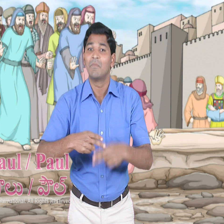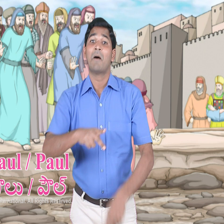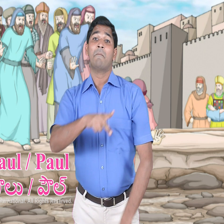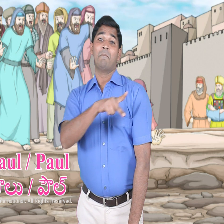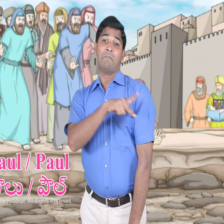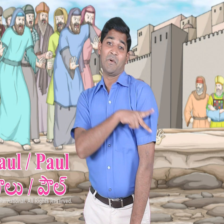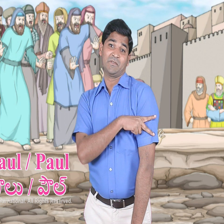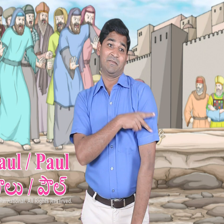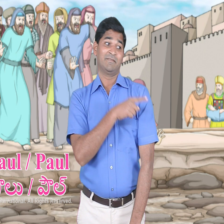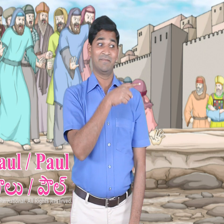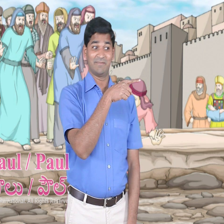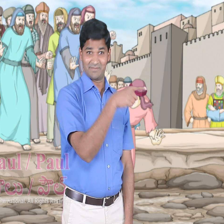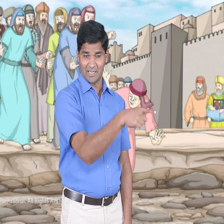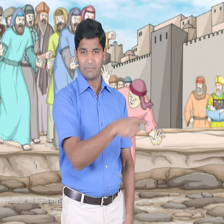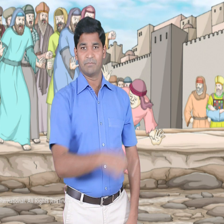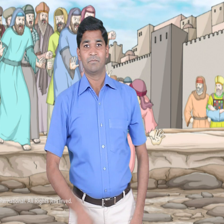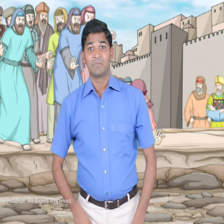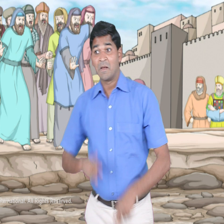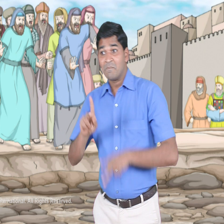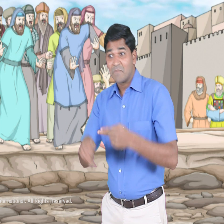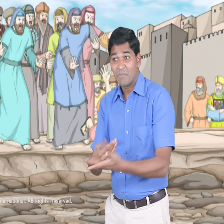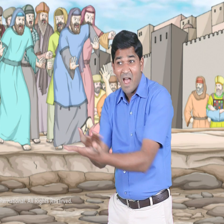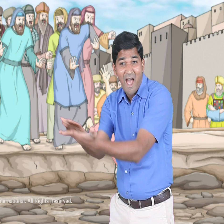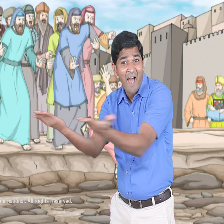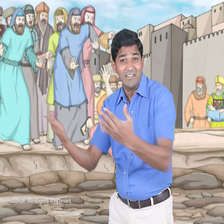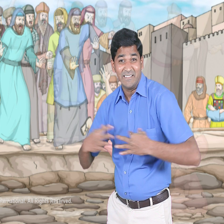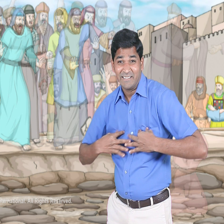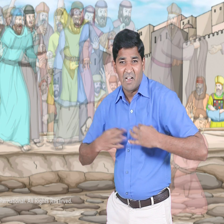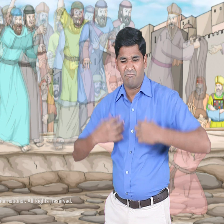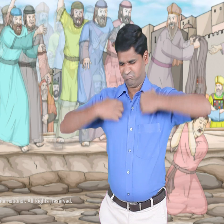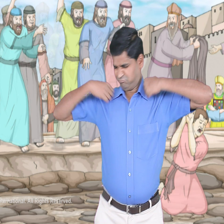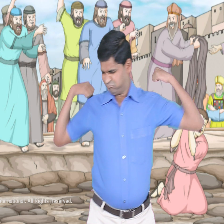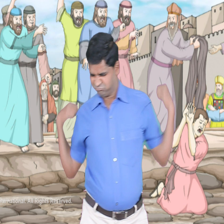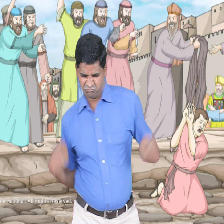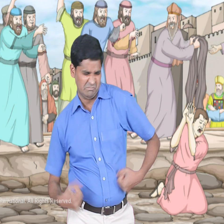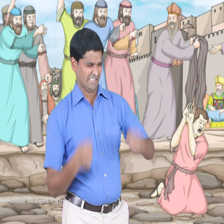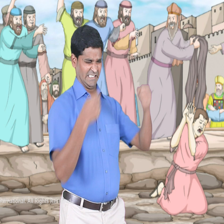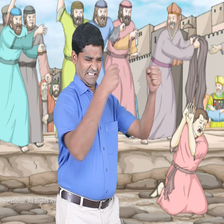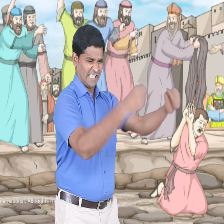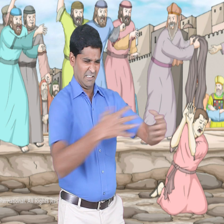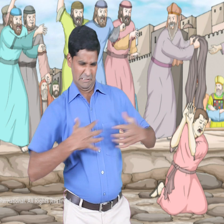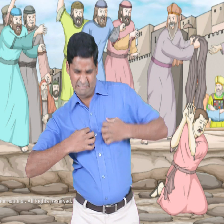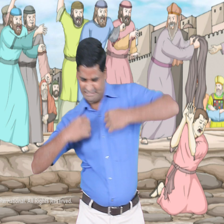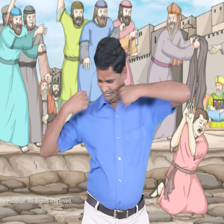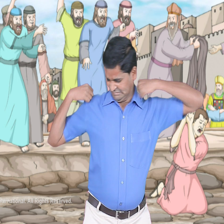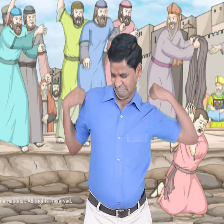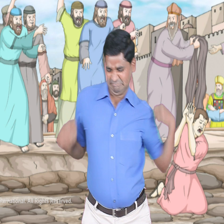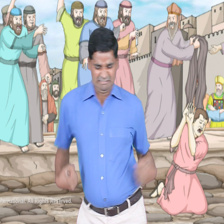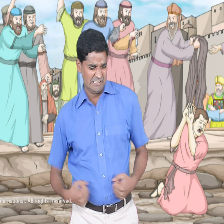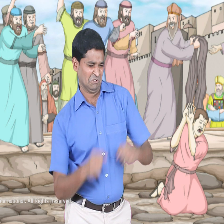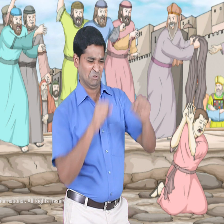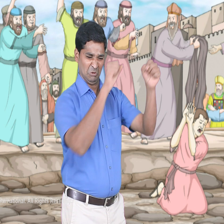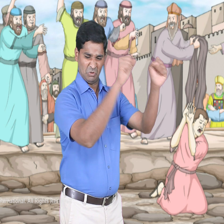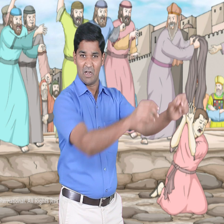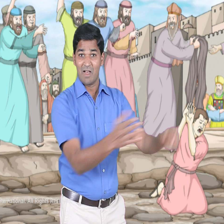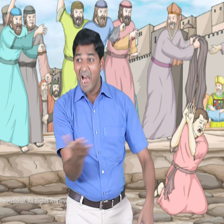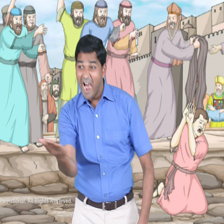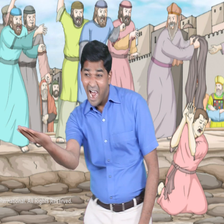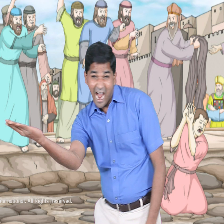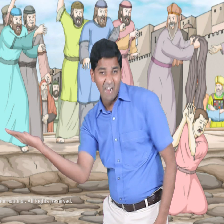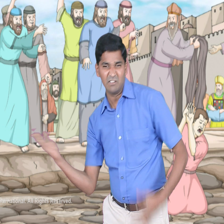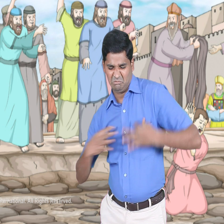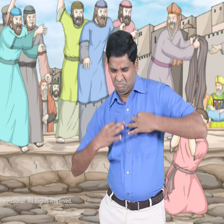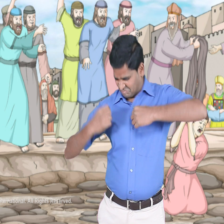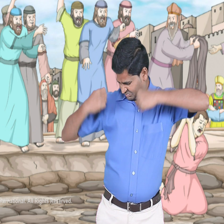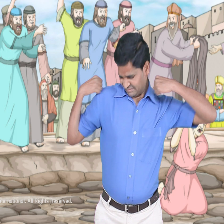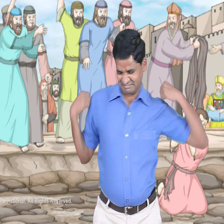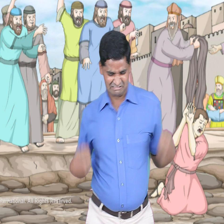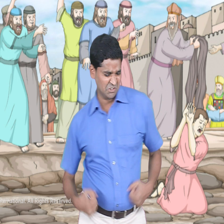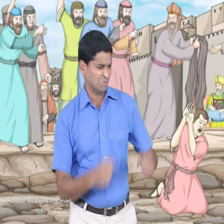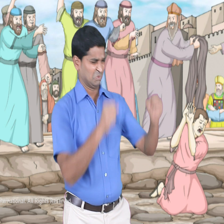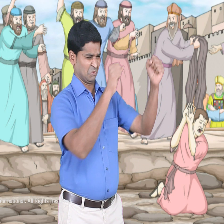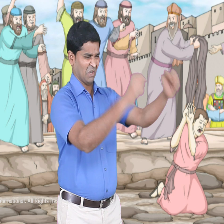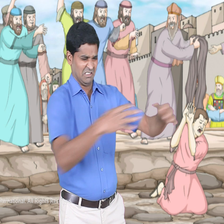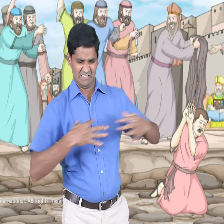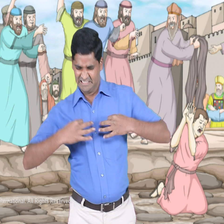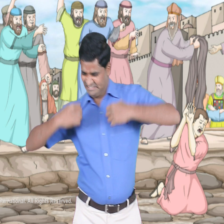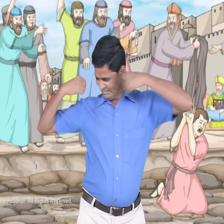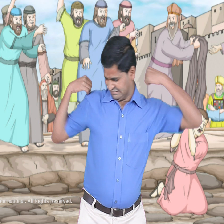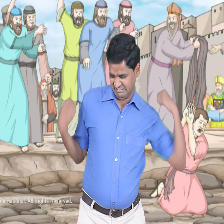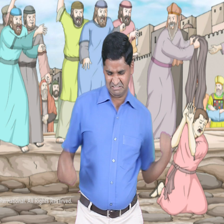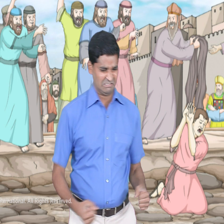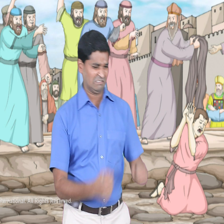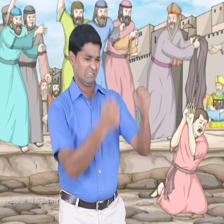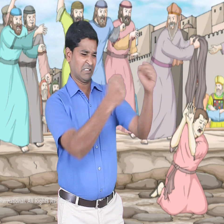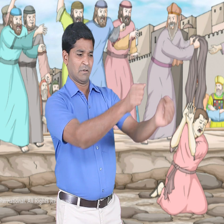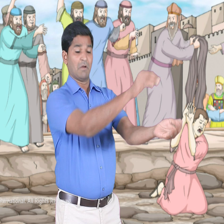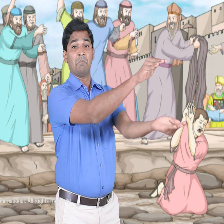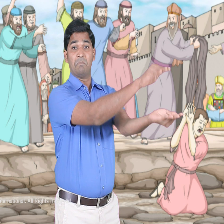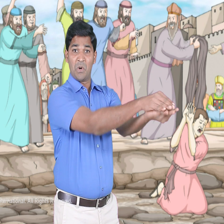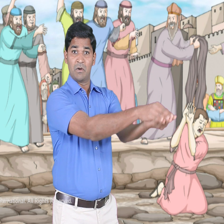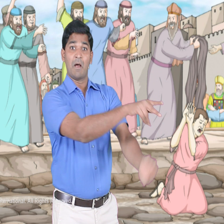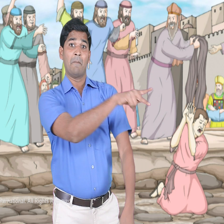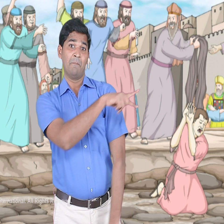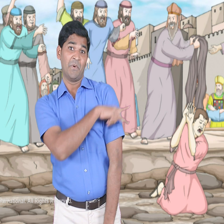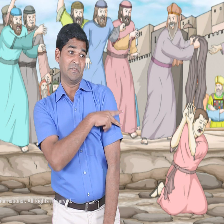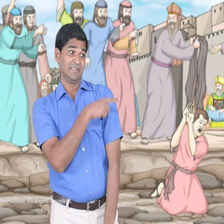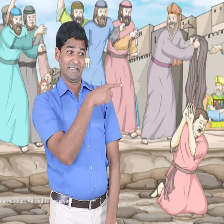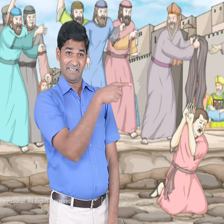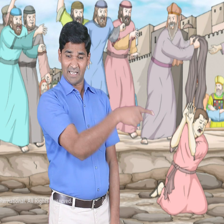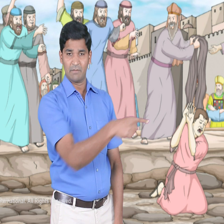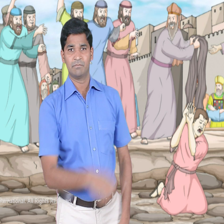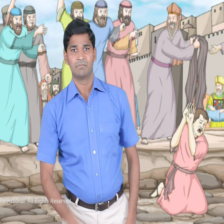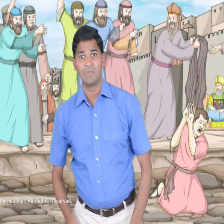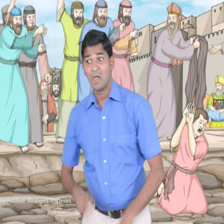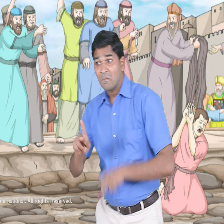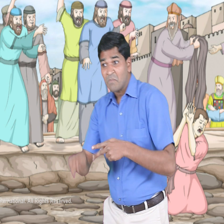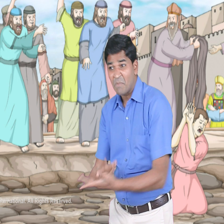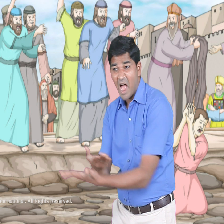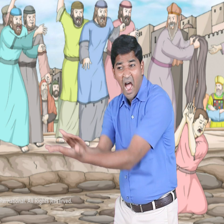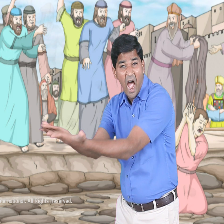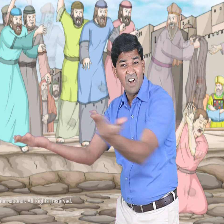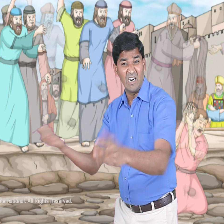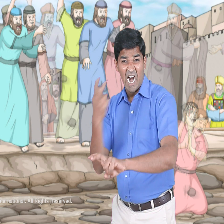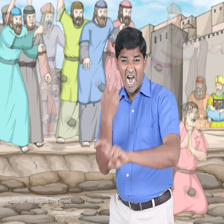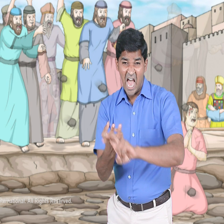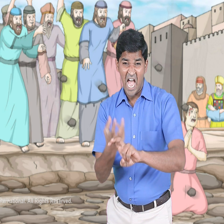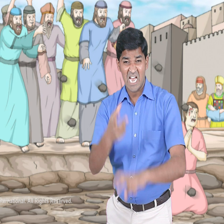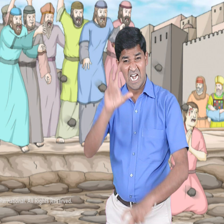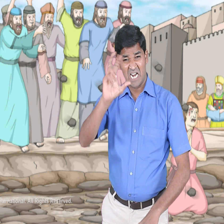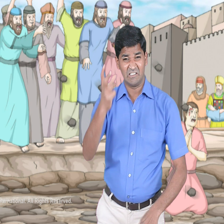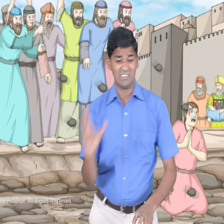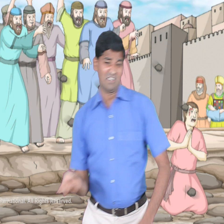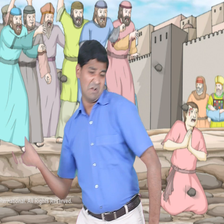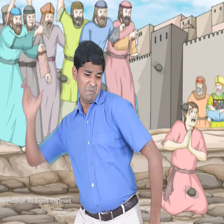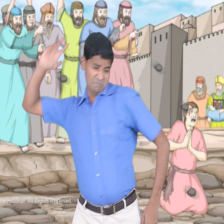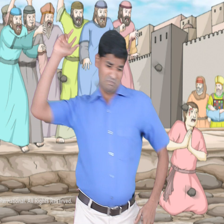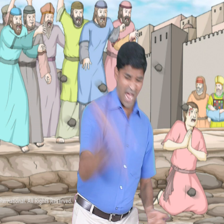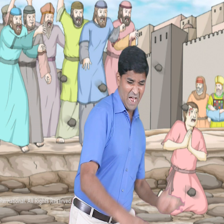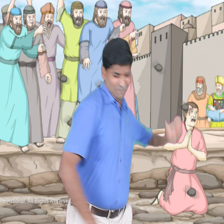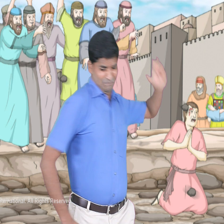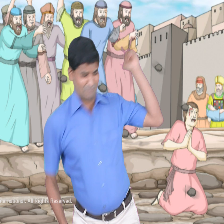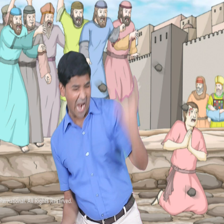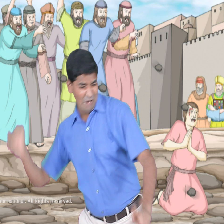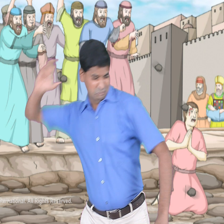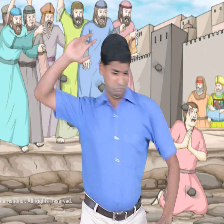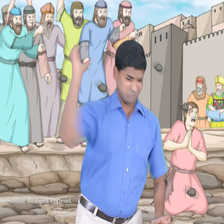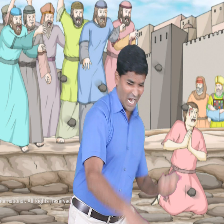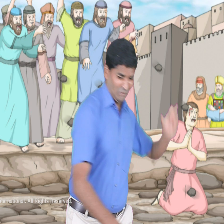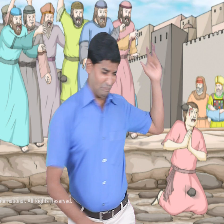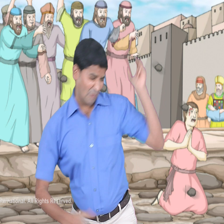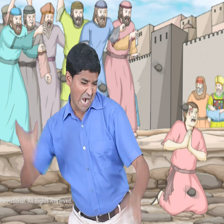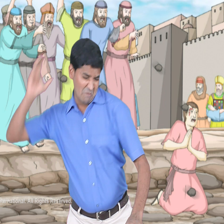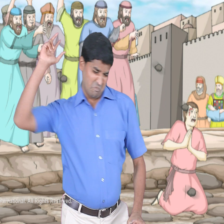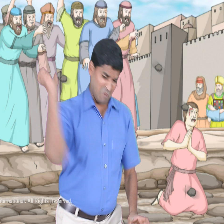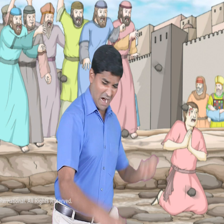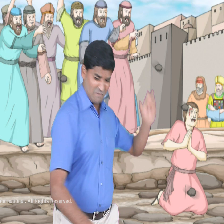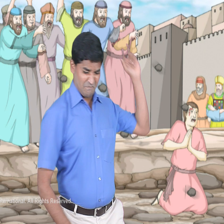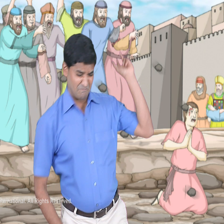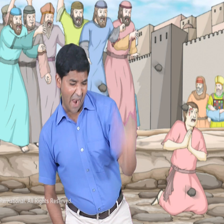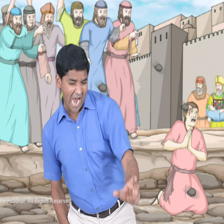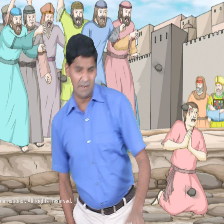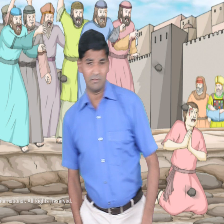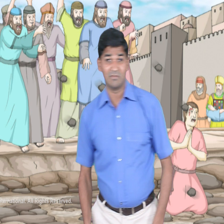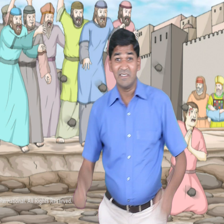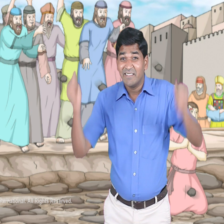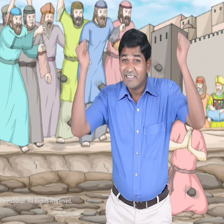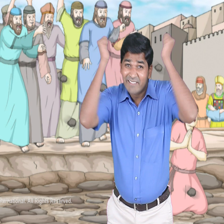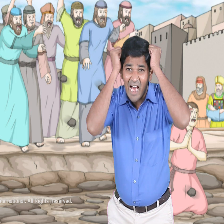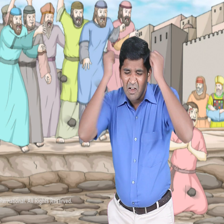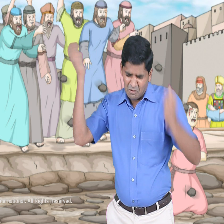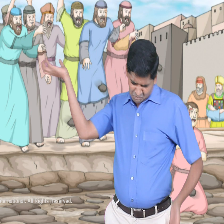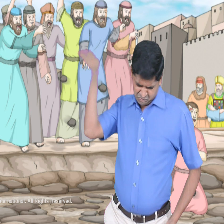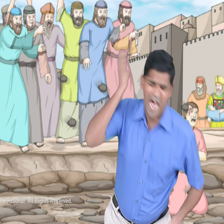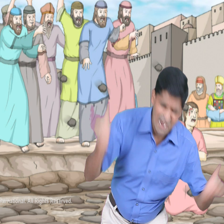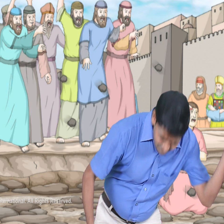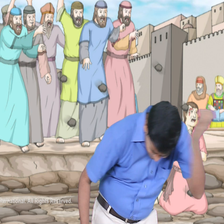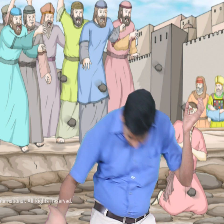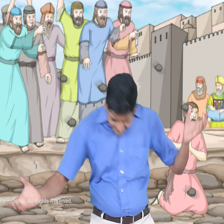Meanwhile the witnesses laid their garments at the feet of a young man named Saul.